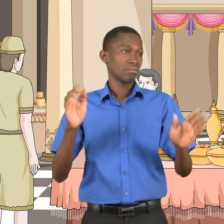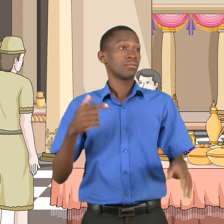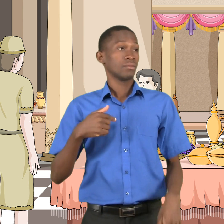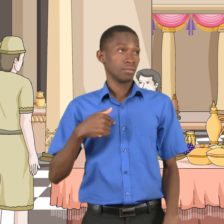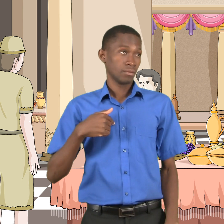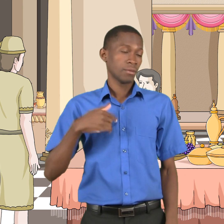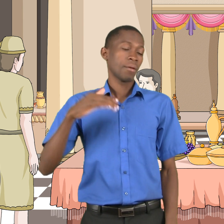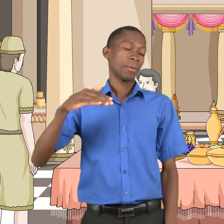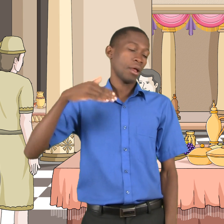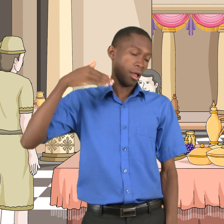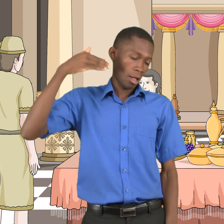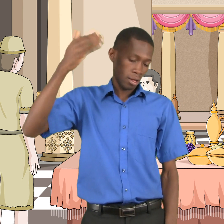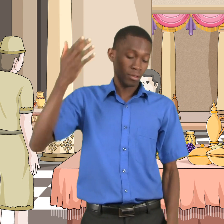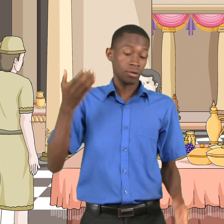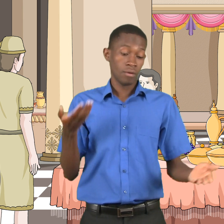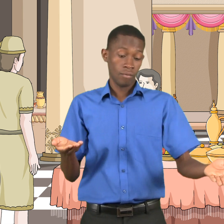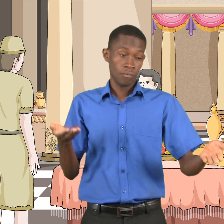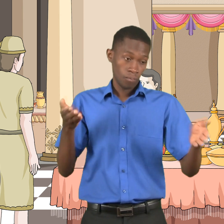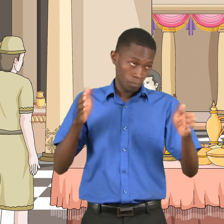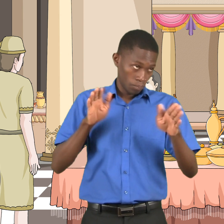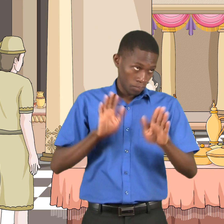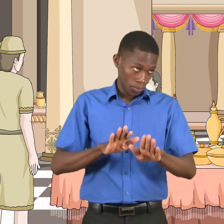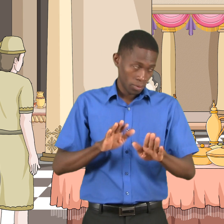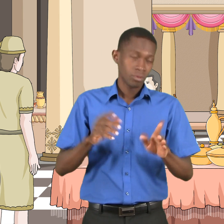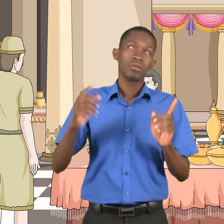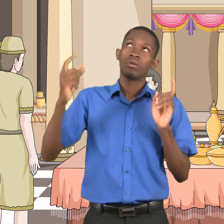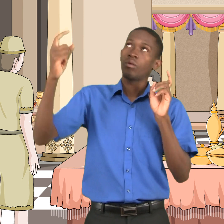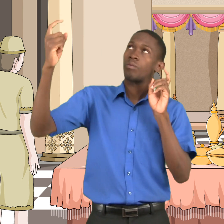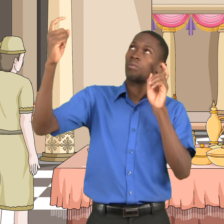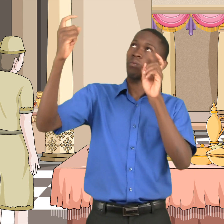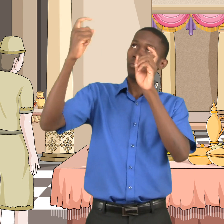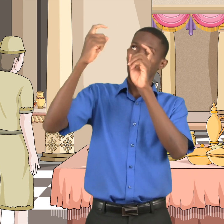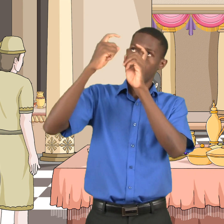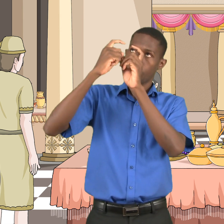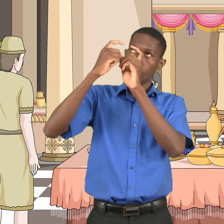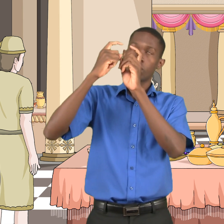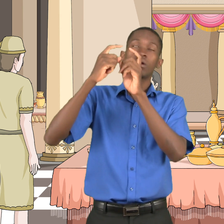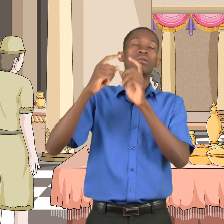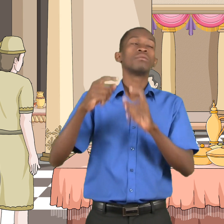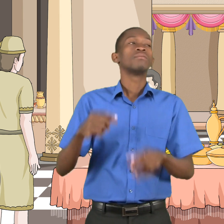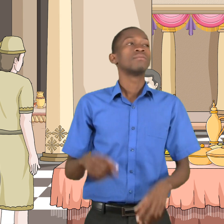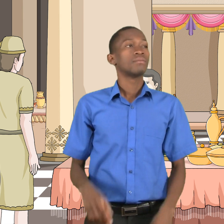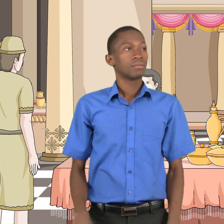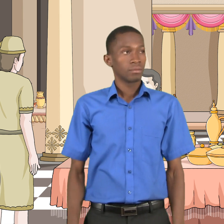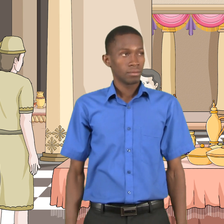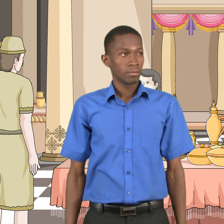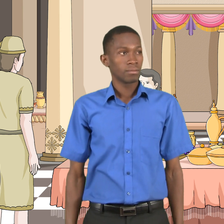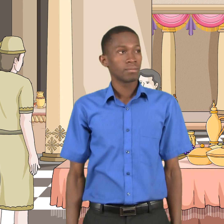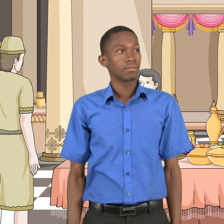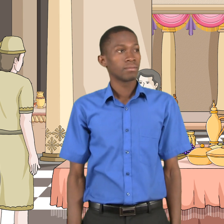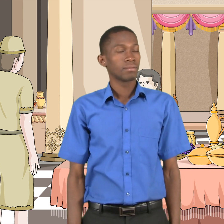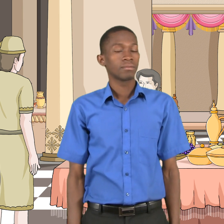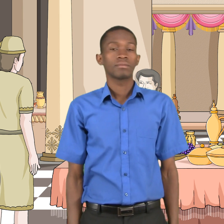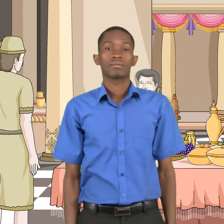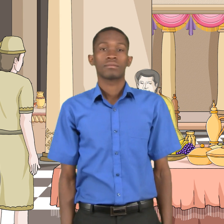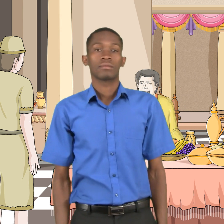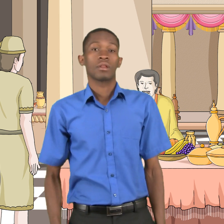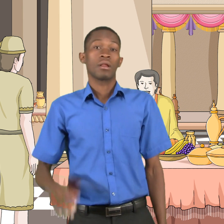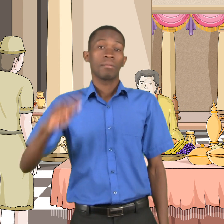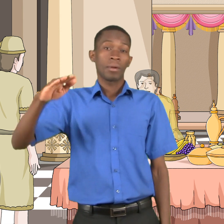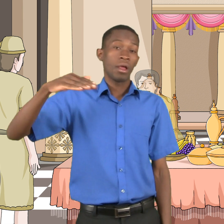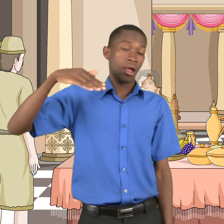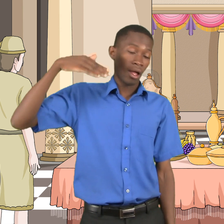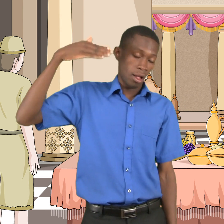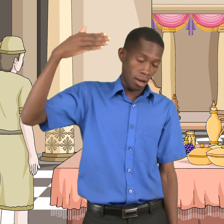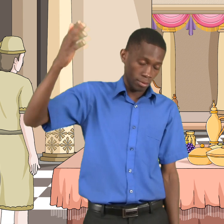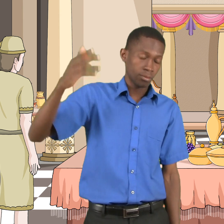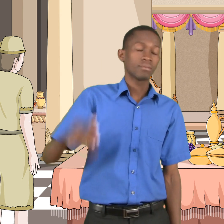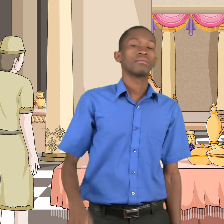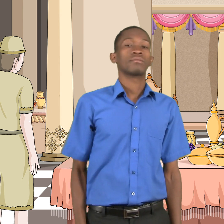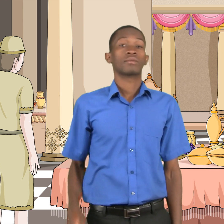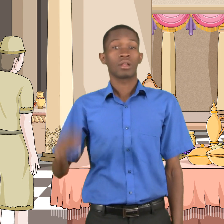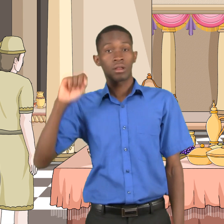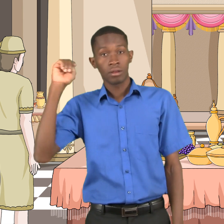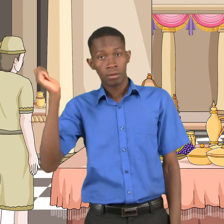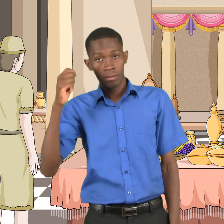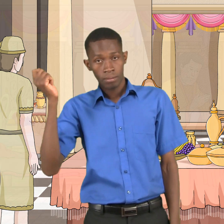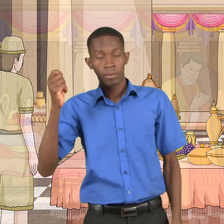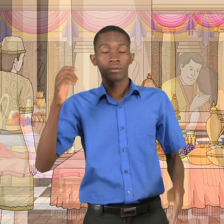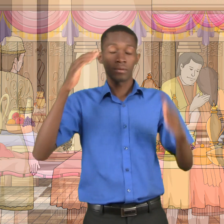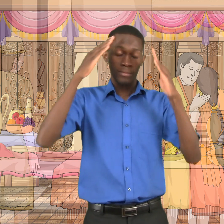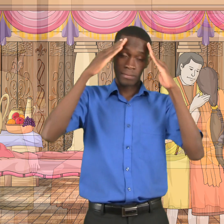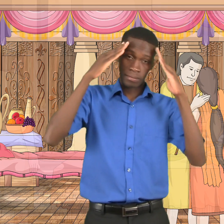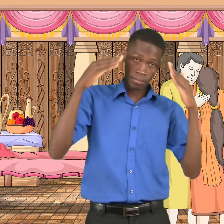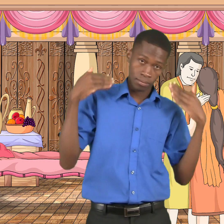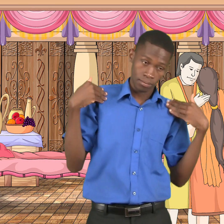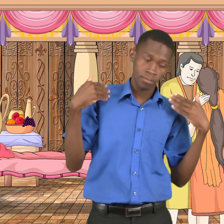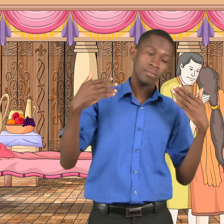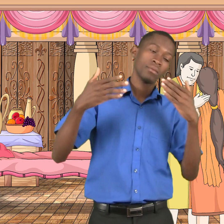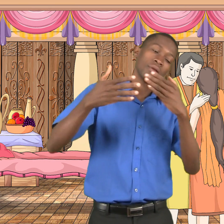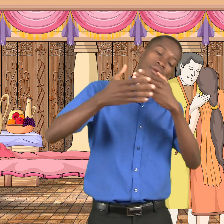I will go to him, but he will not return to me.”